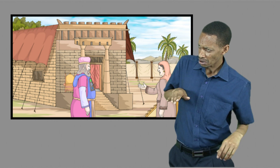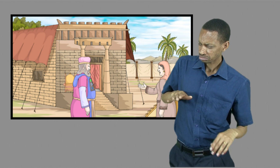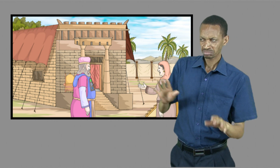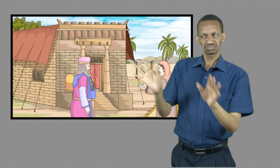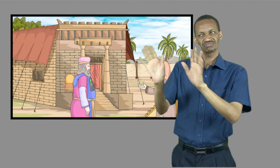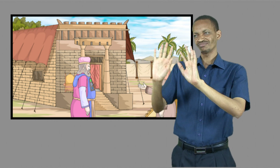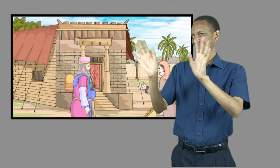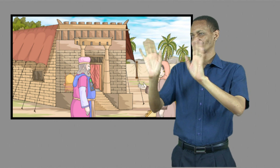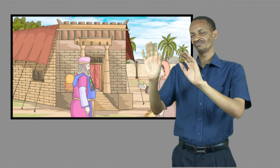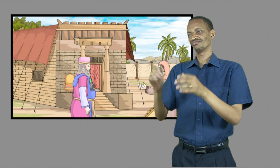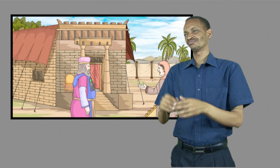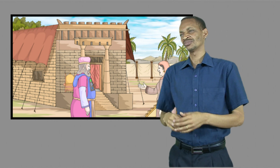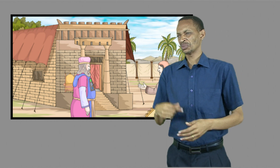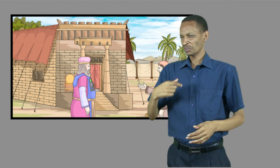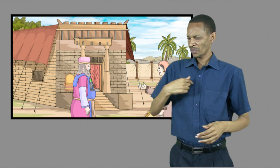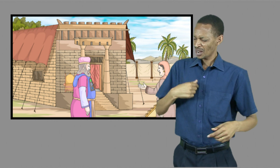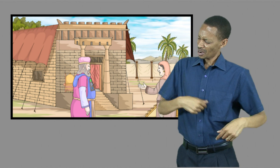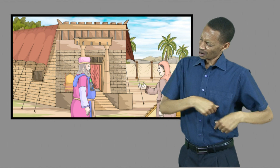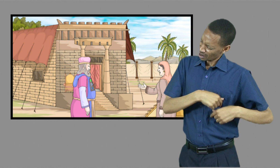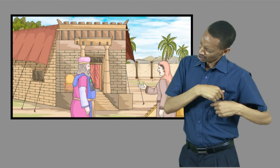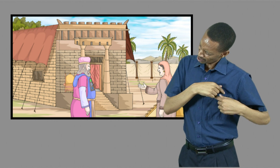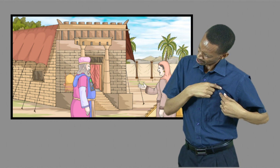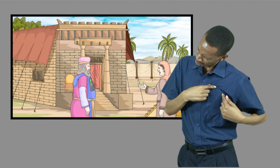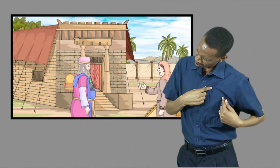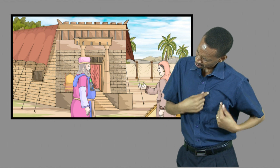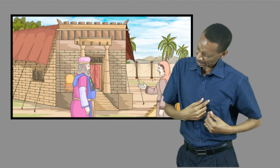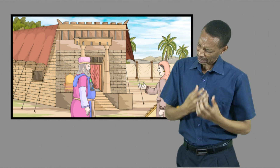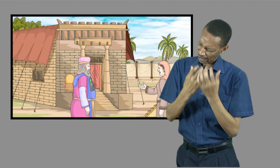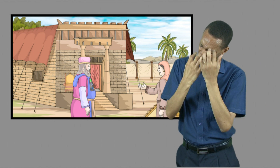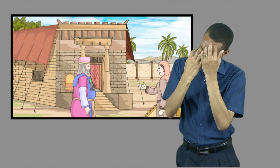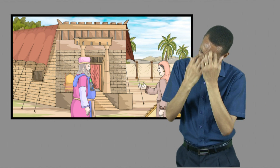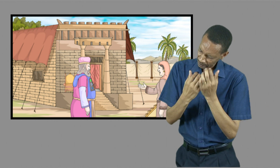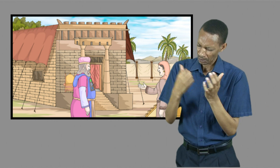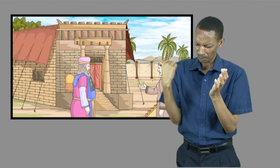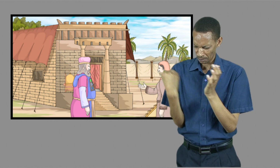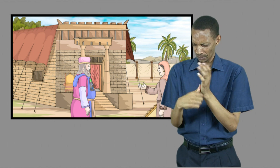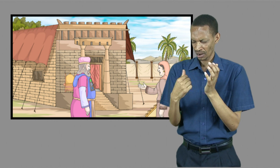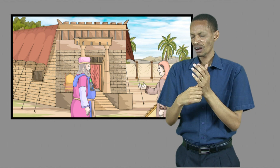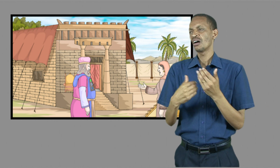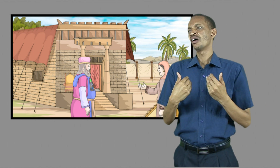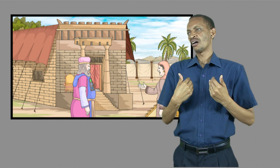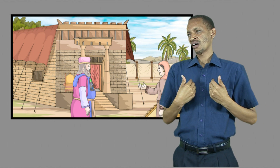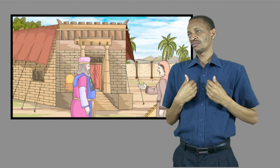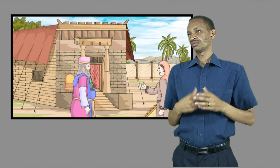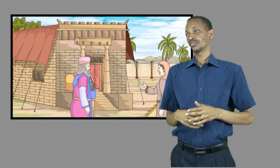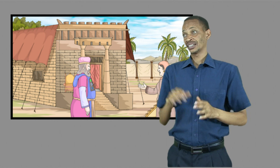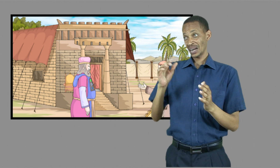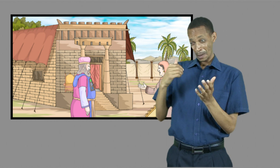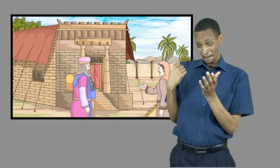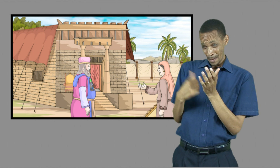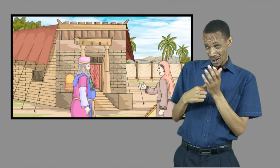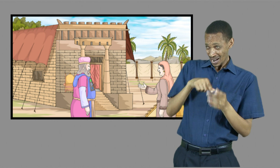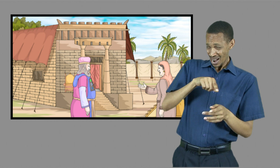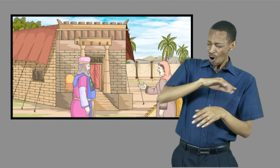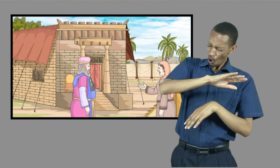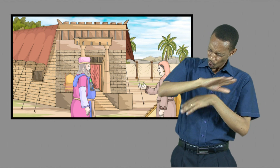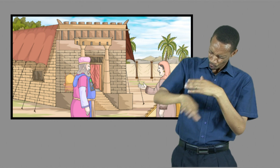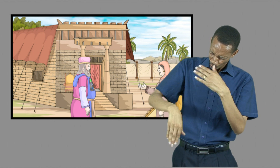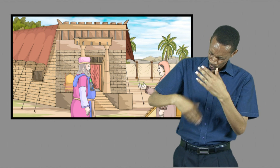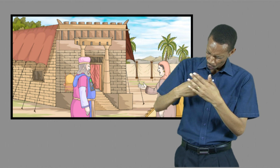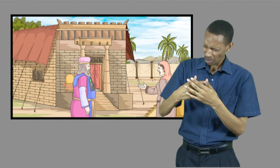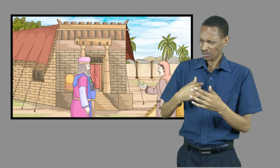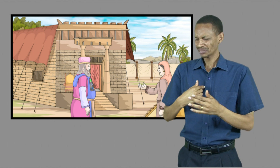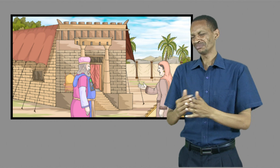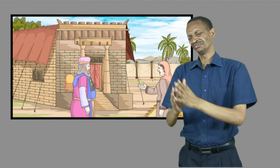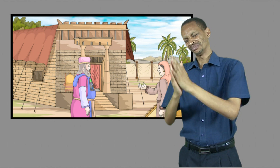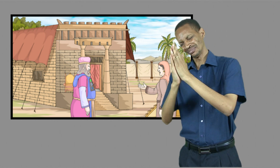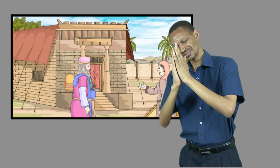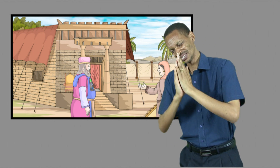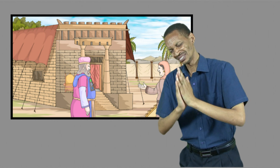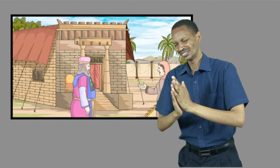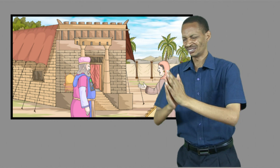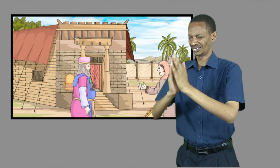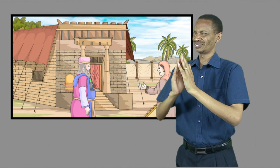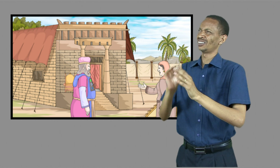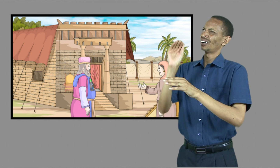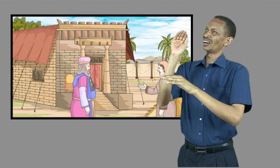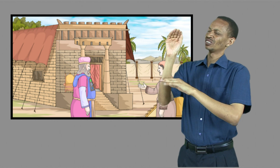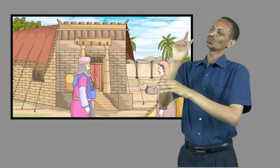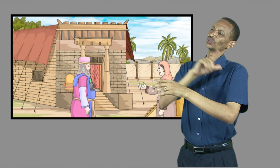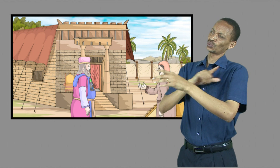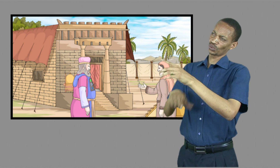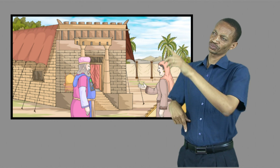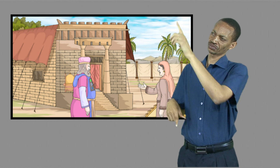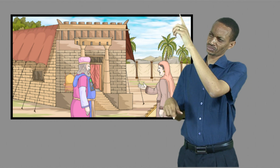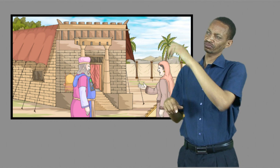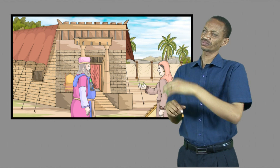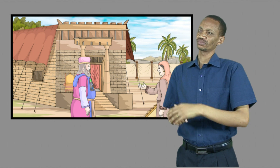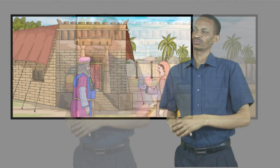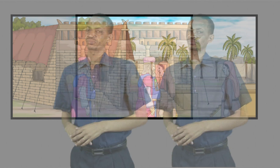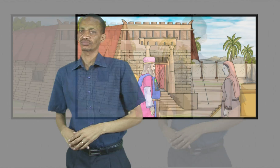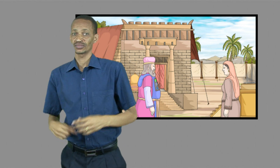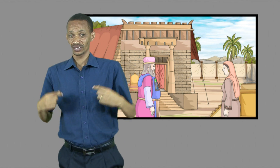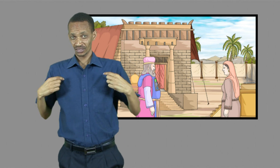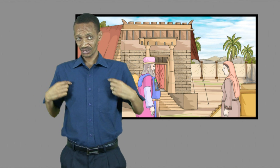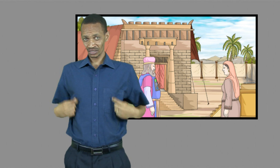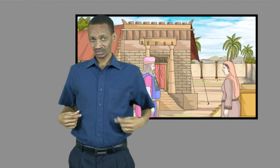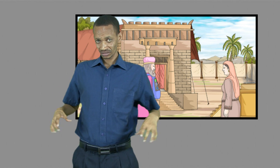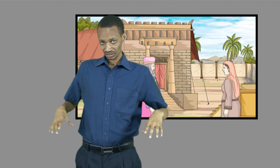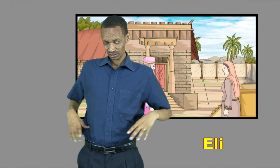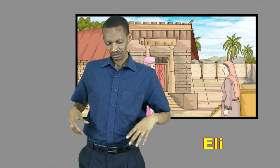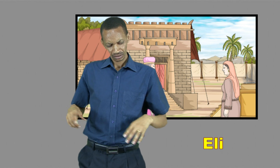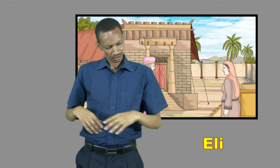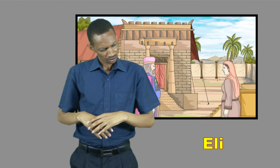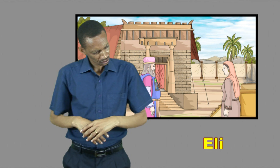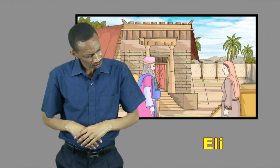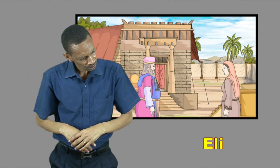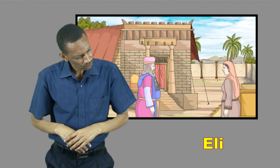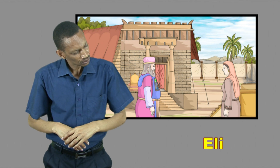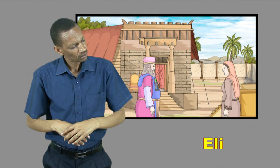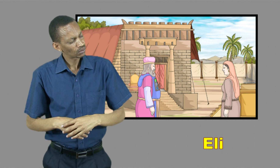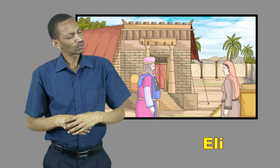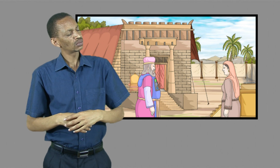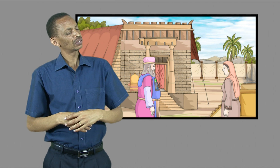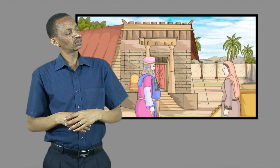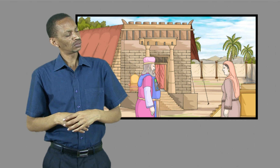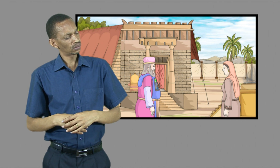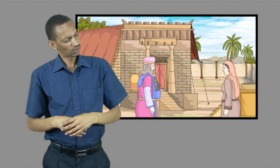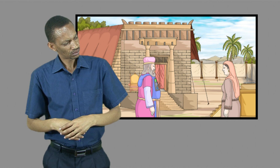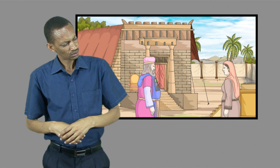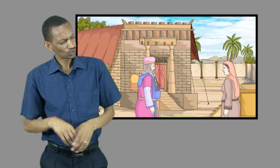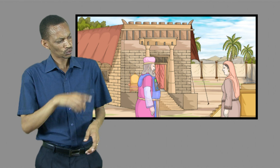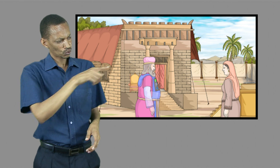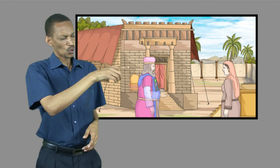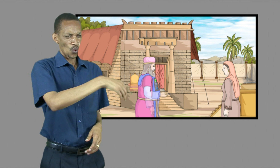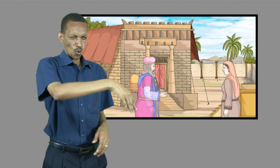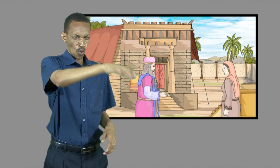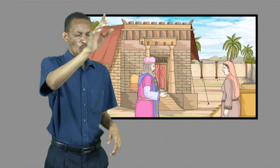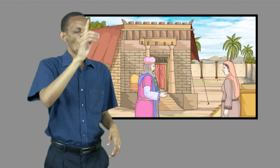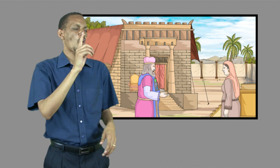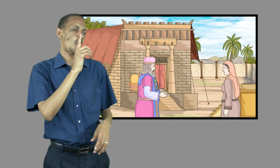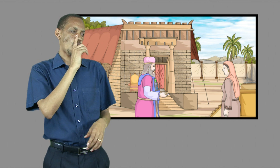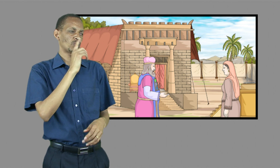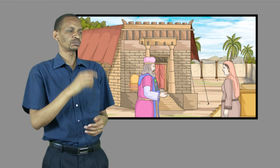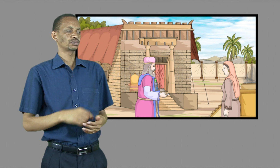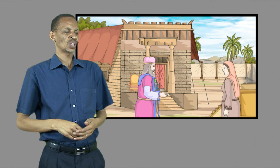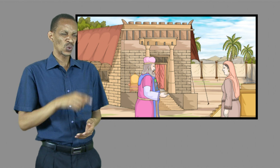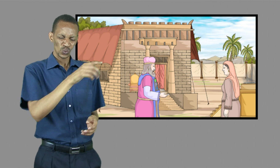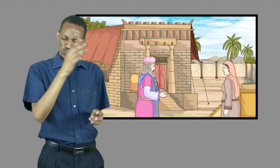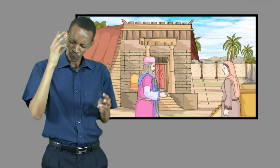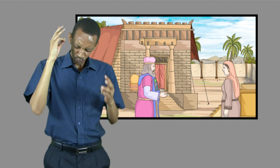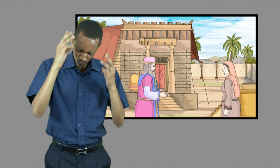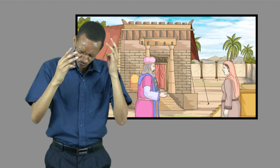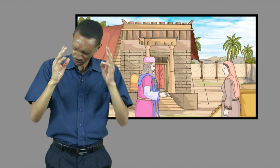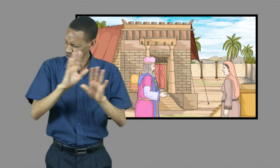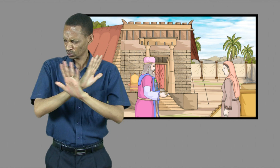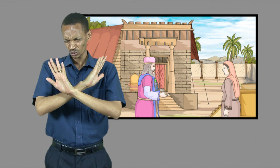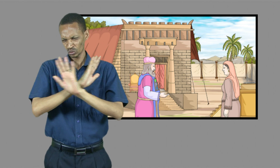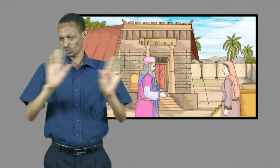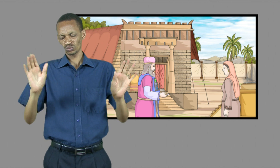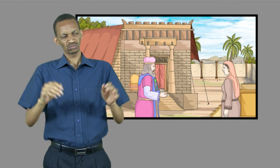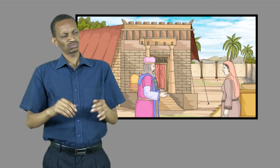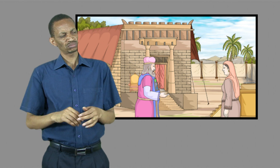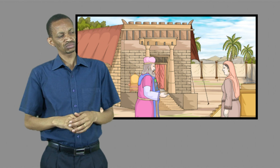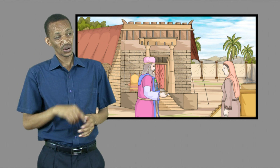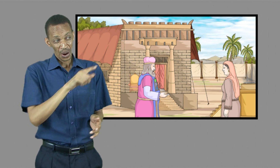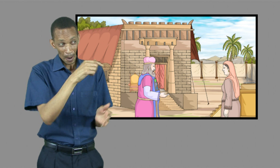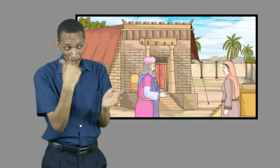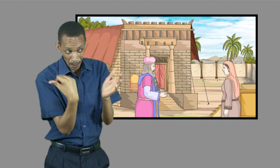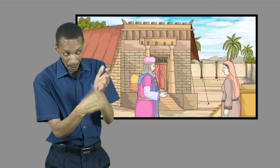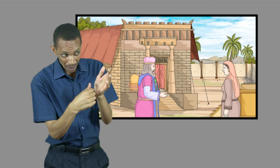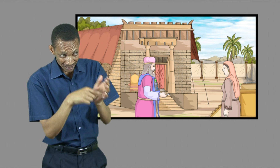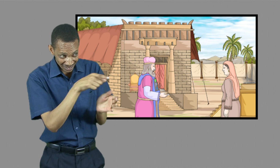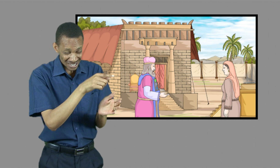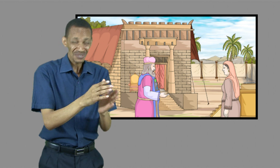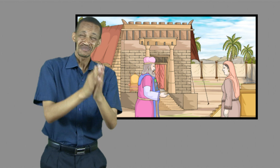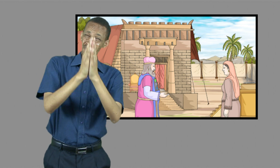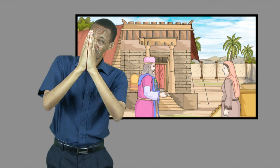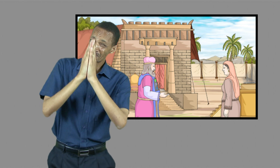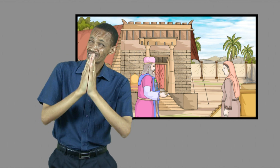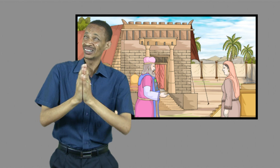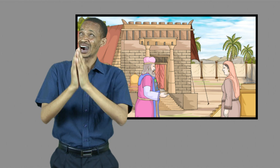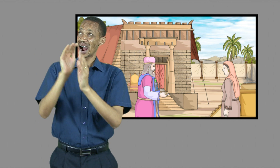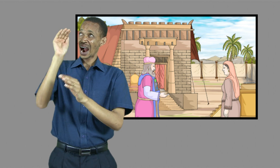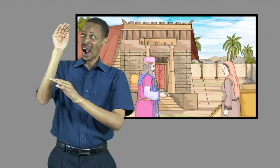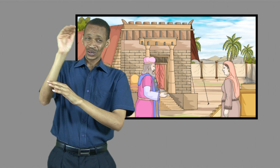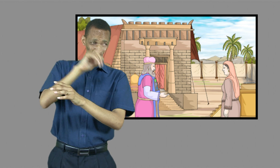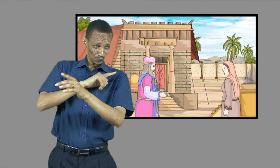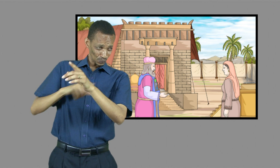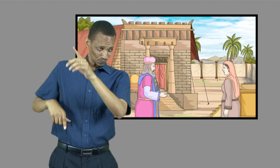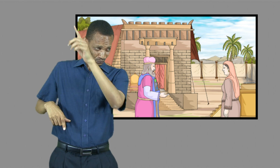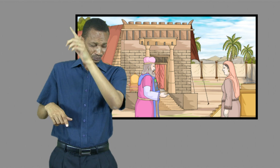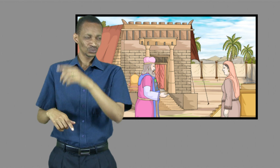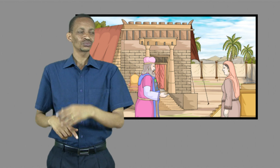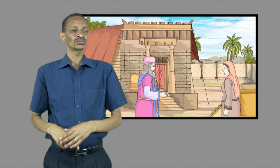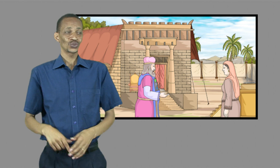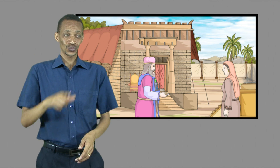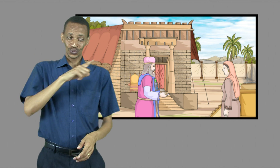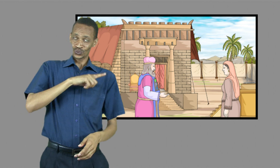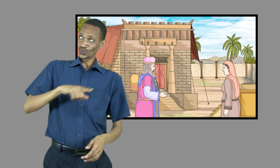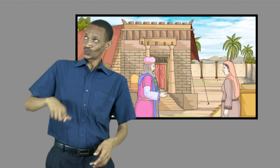Do not take your servant for a wicked woman; for all this time I have been praying out of the depth of my anguish and grief.”